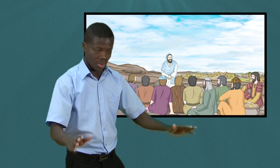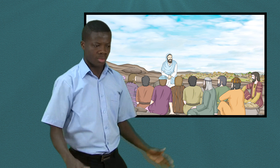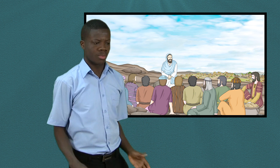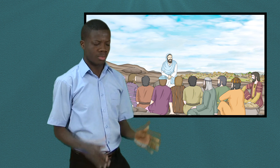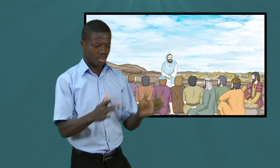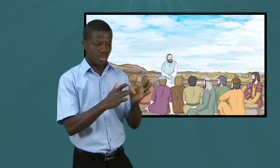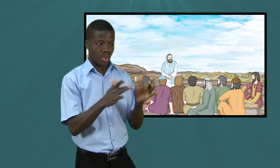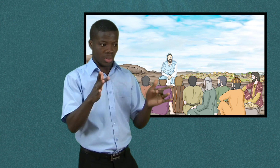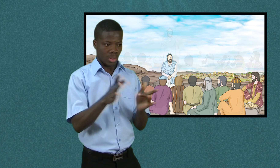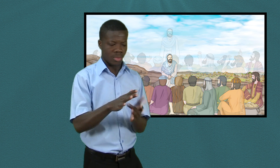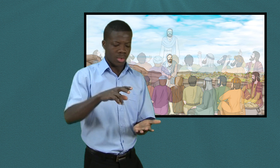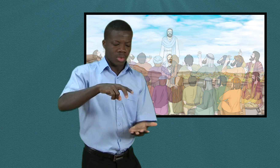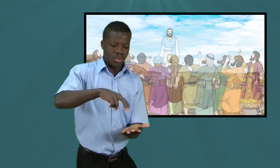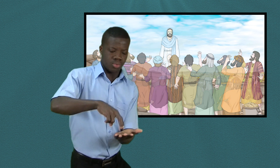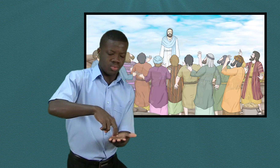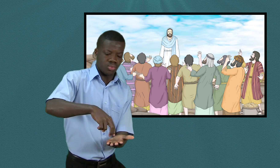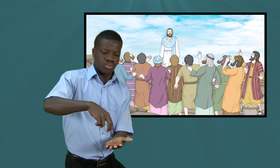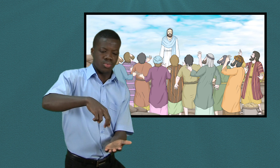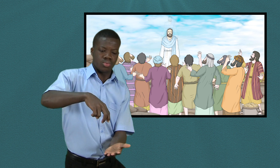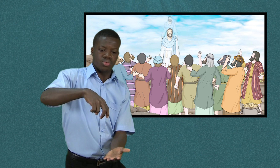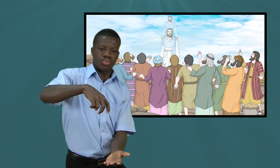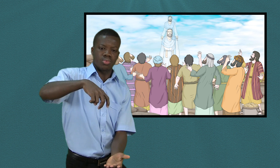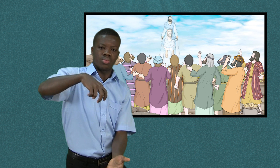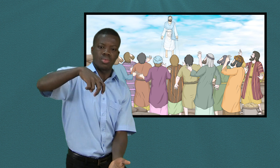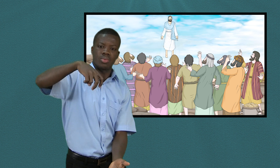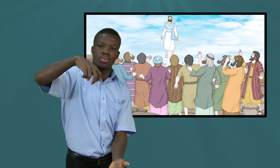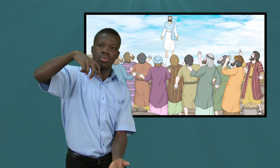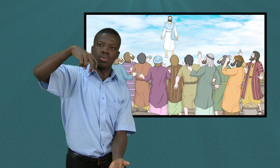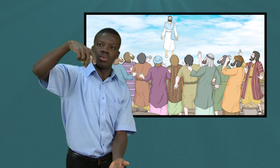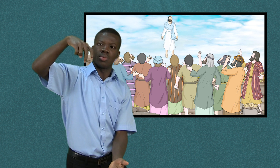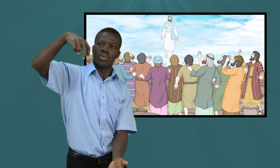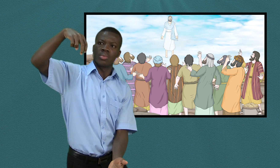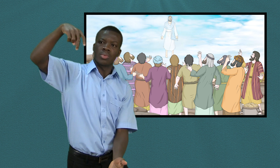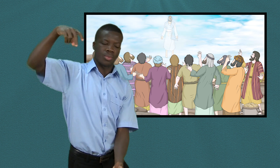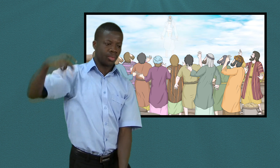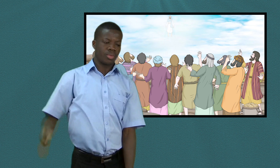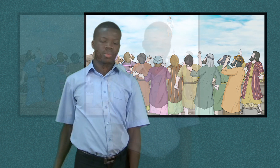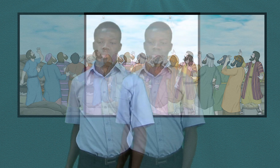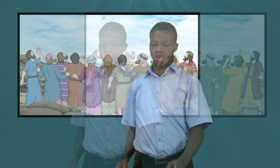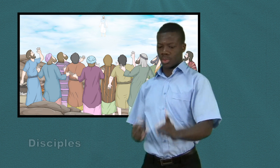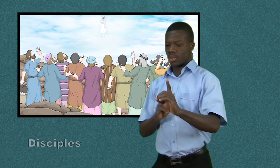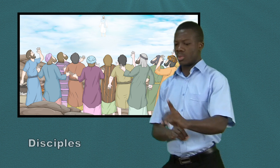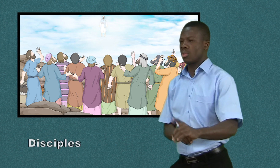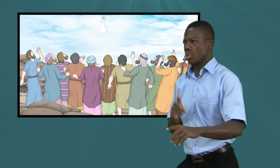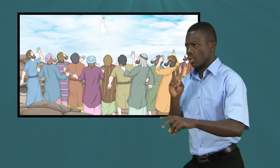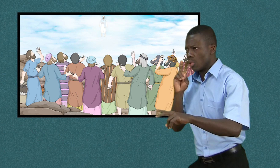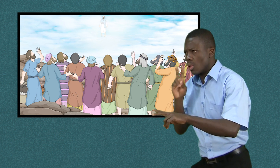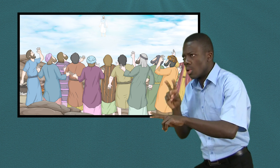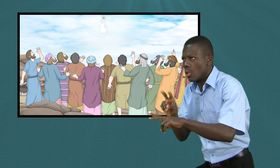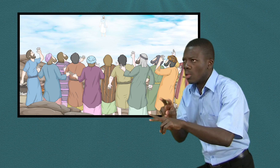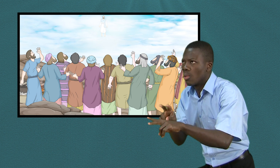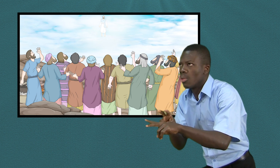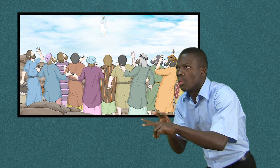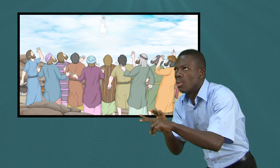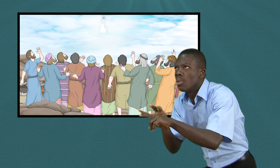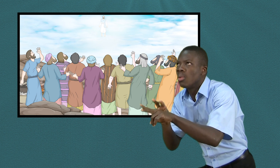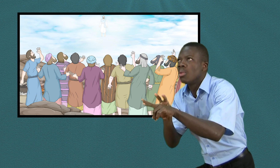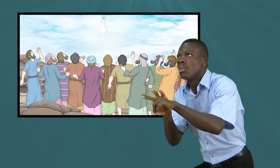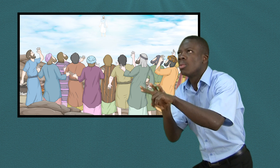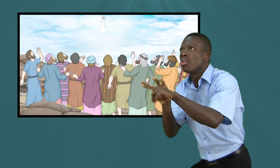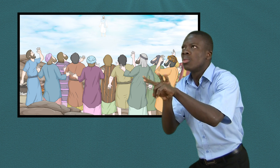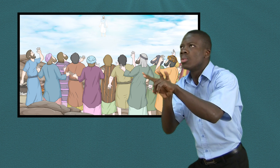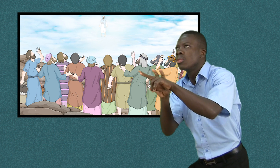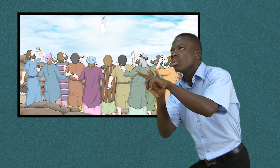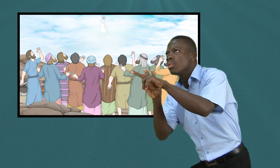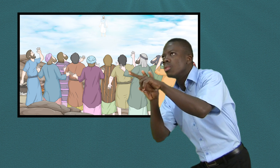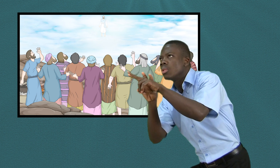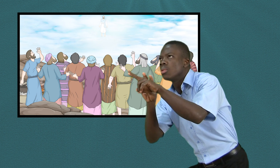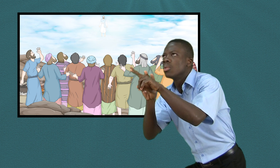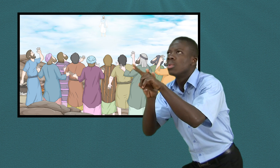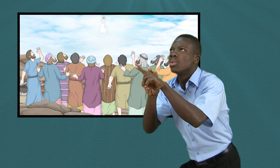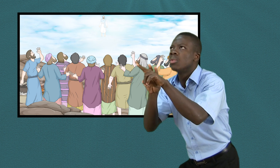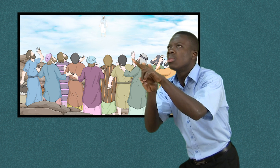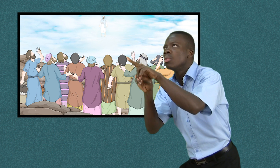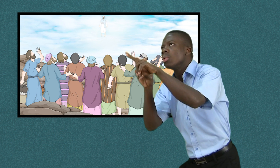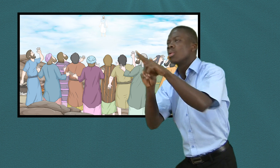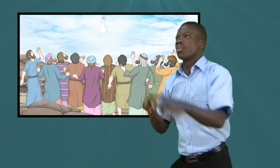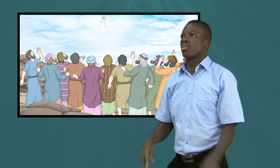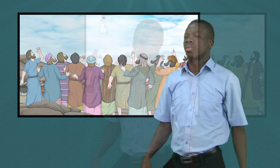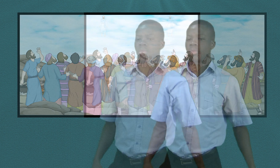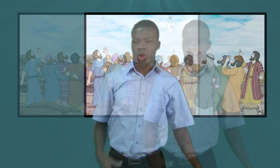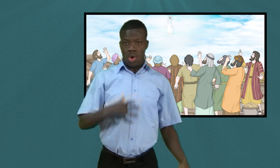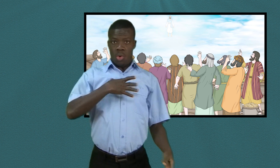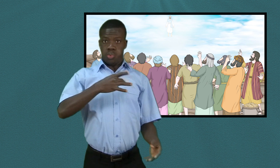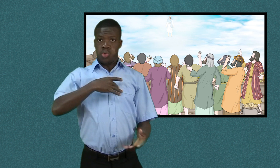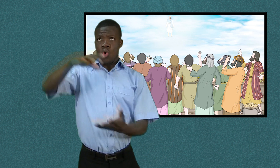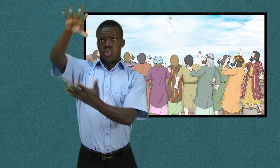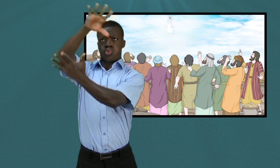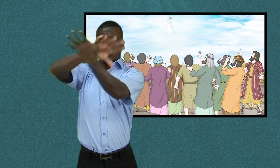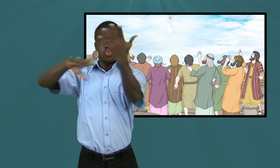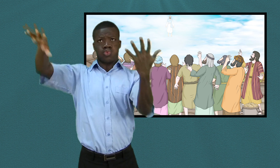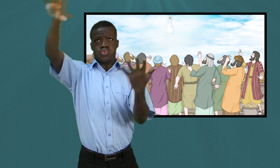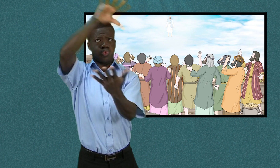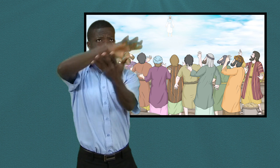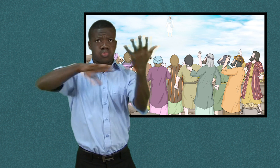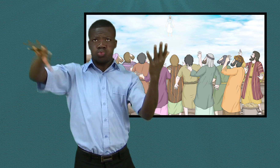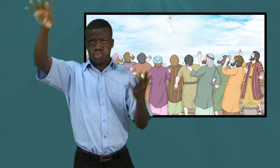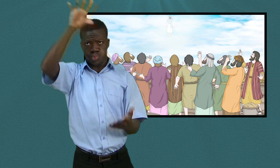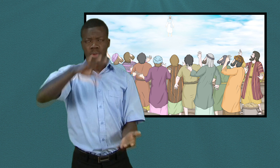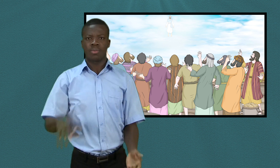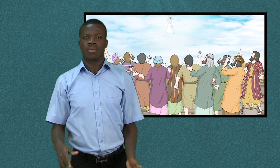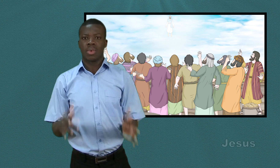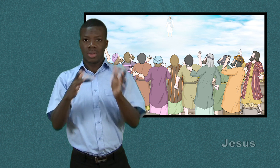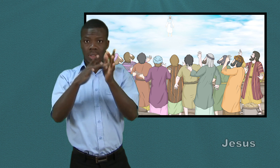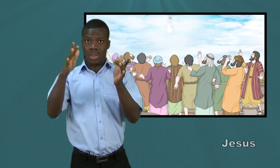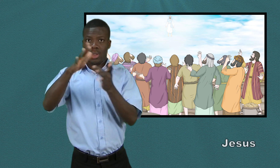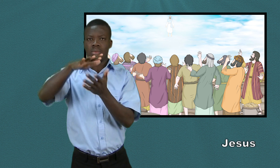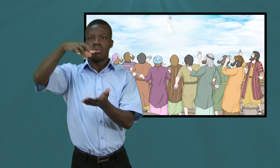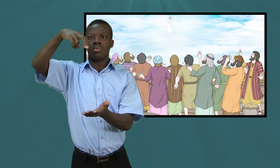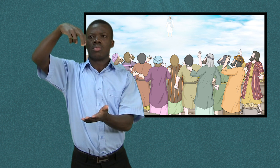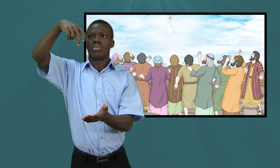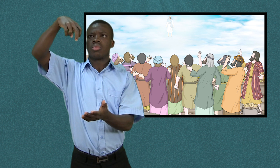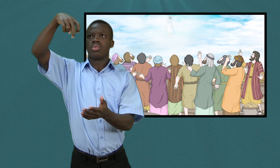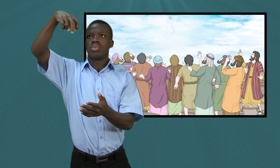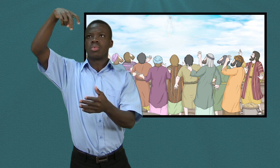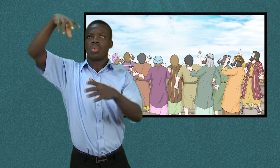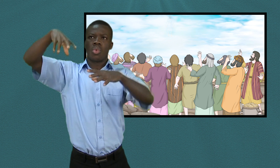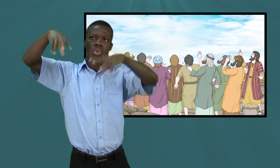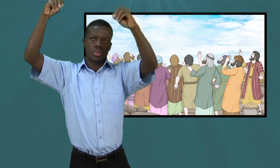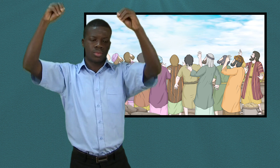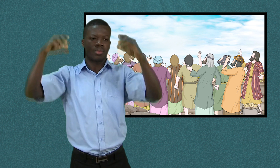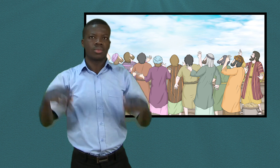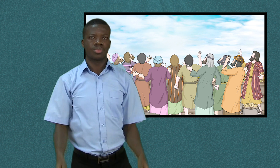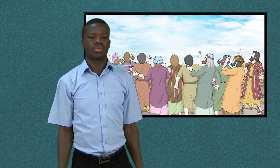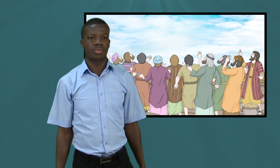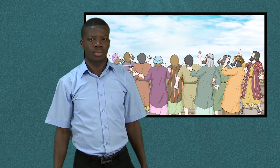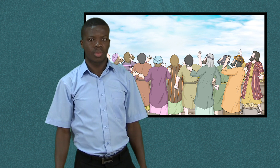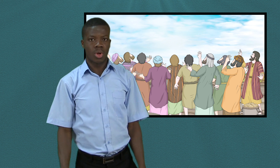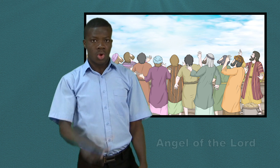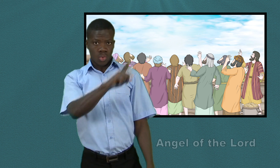After He had said this, they watched as He was taken up, and a cloud hid Him from their sight.